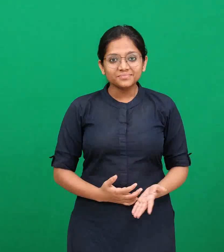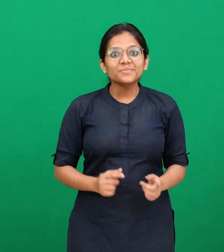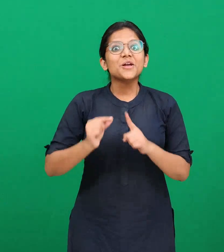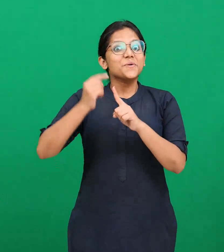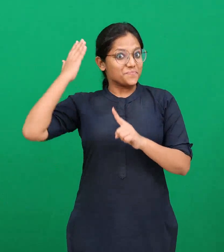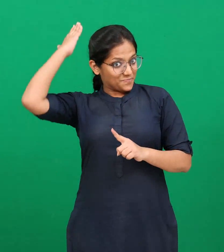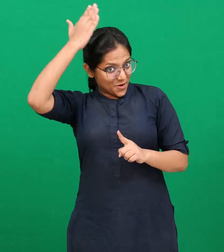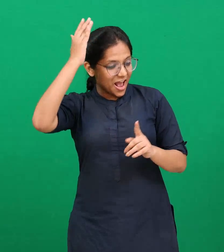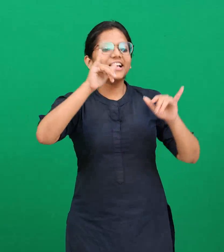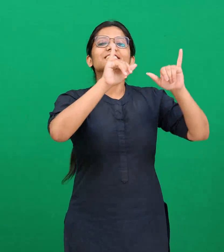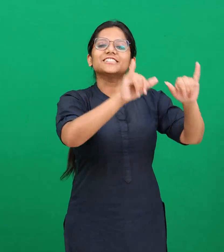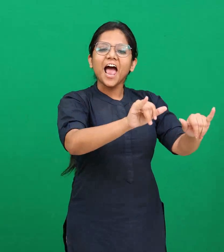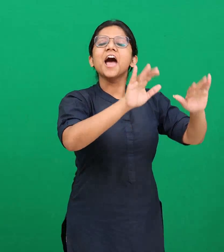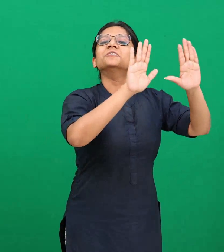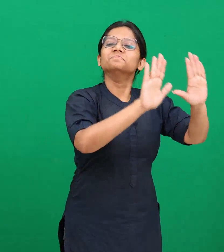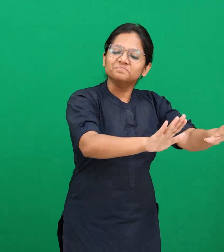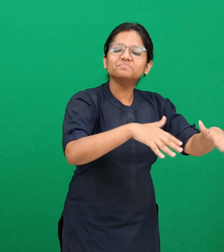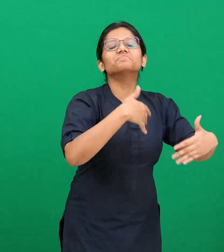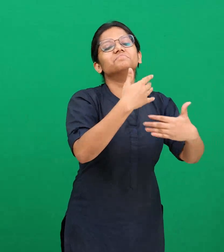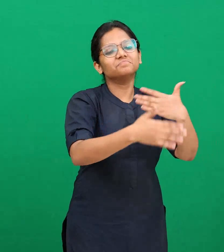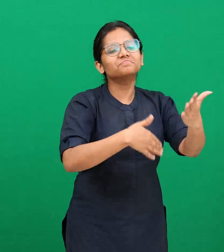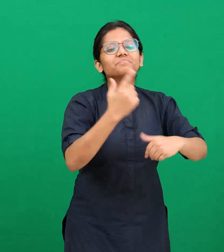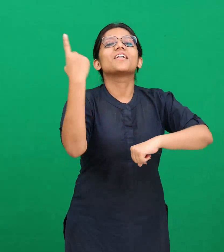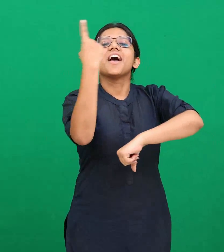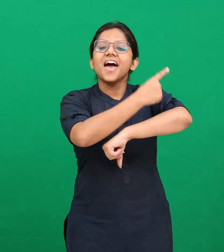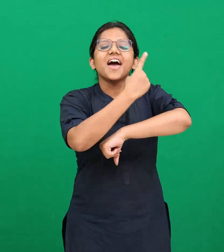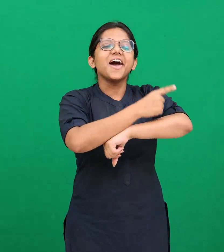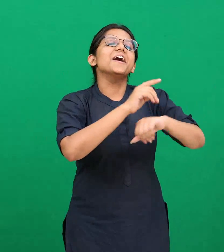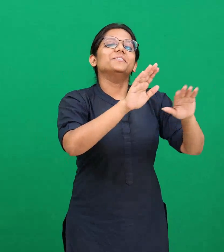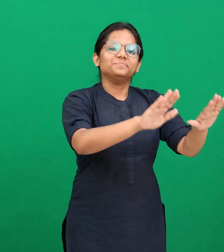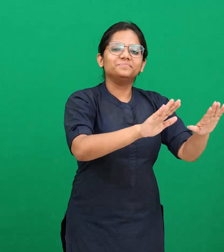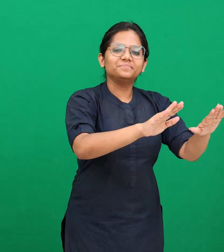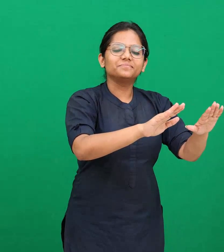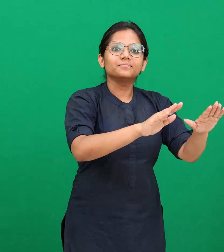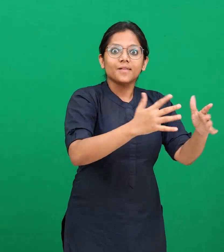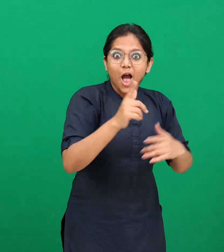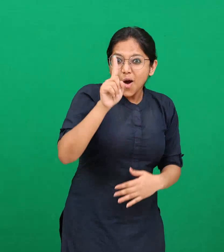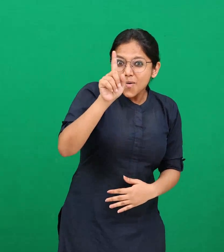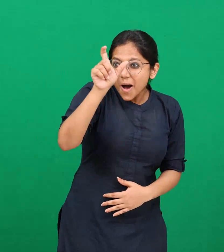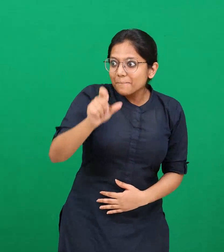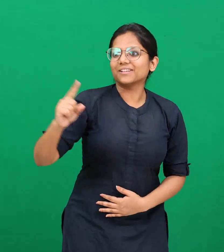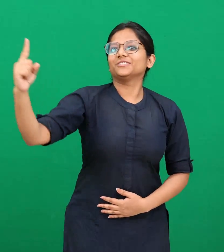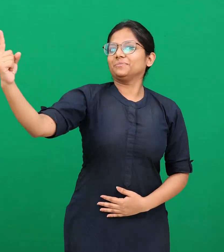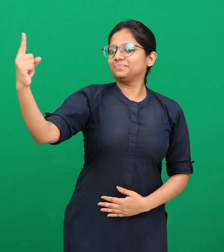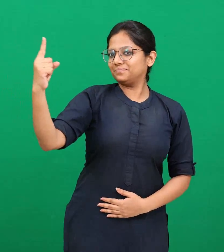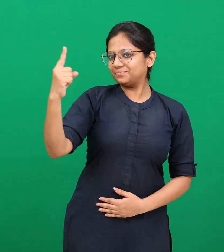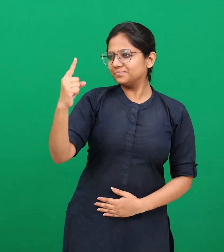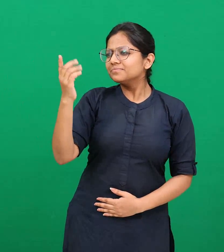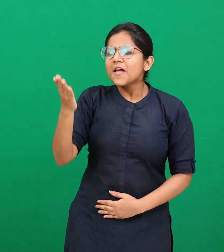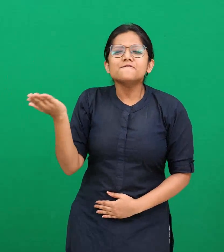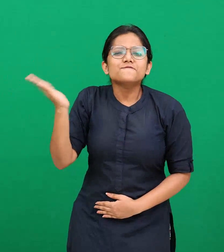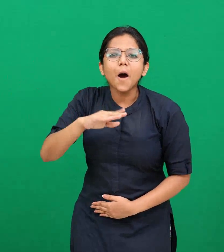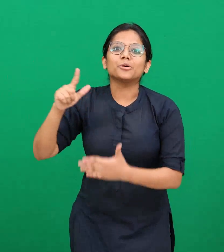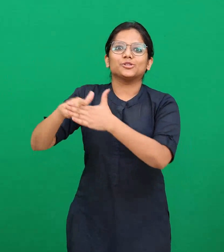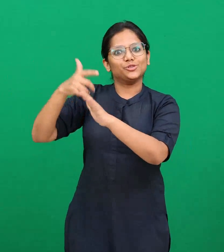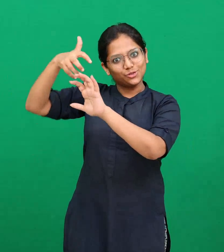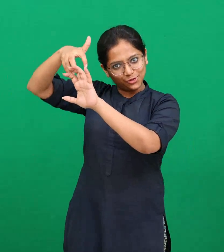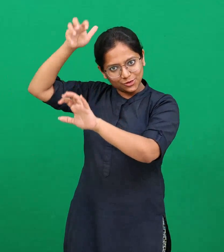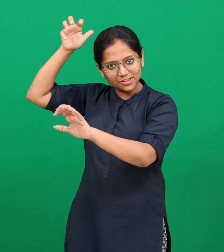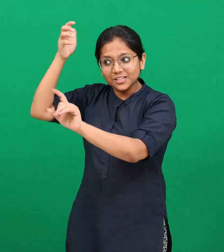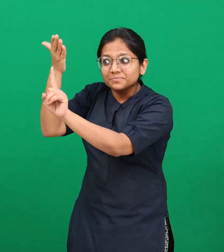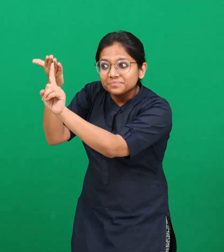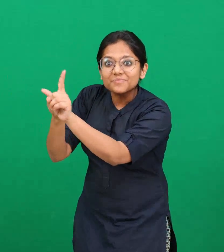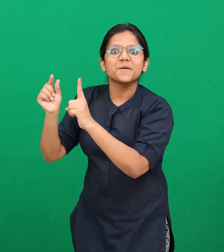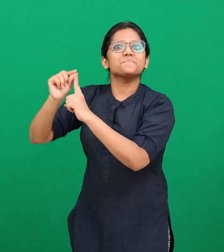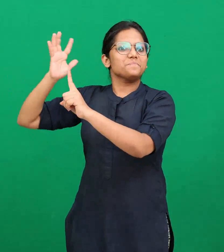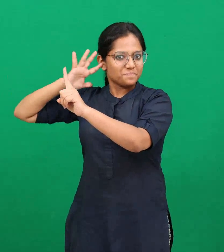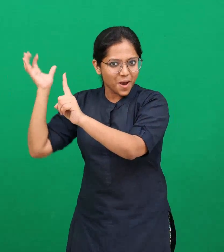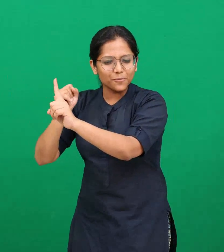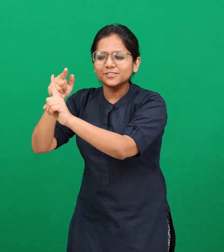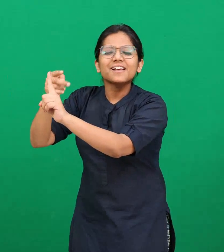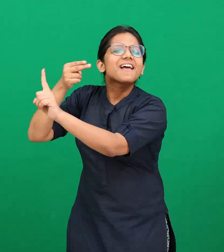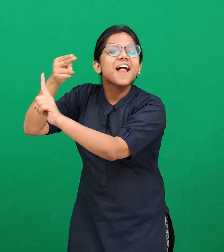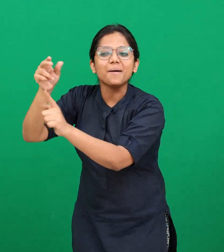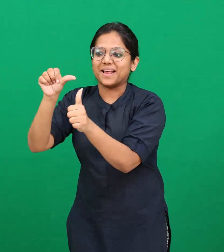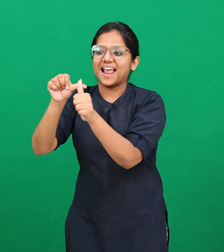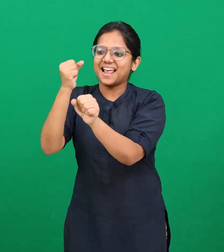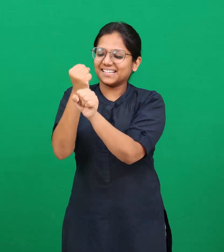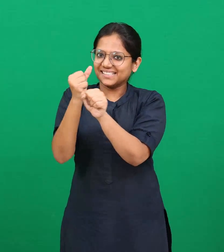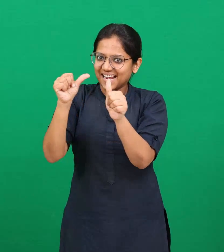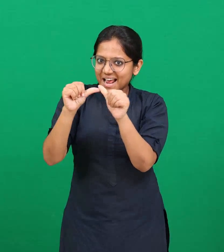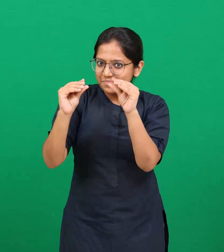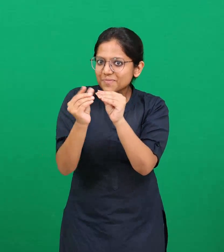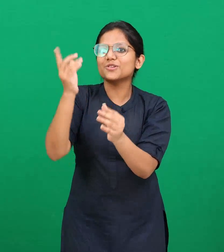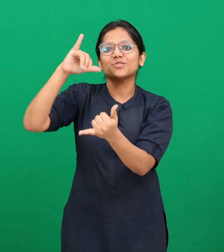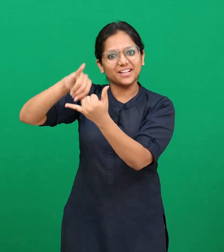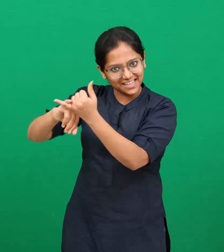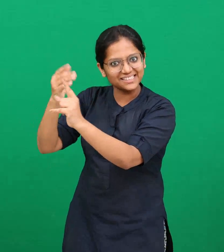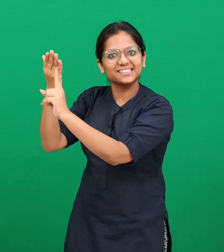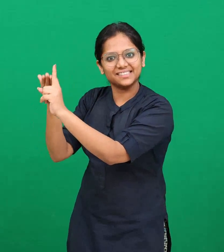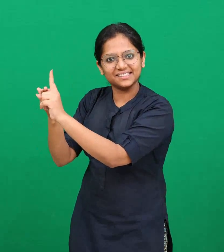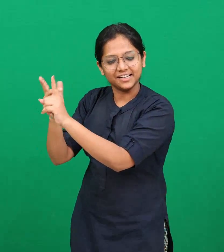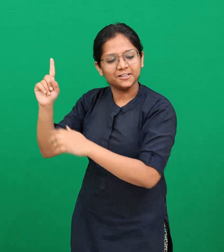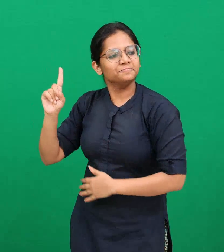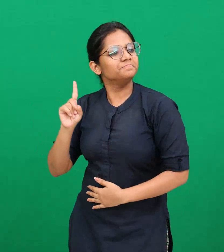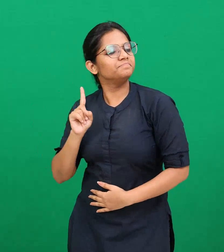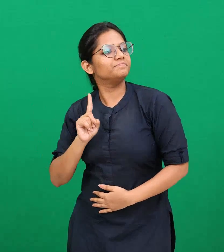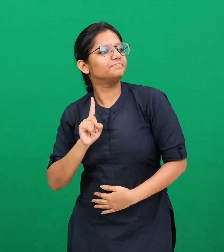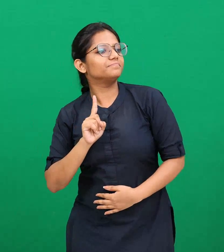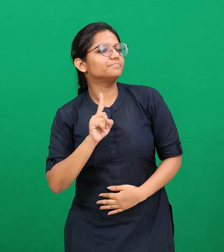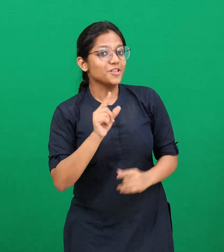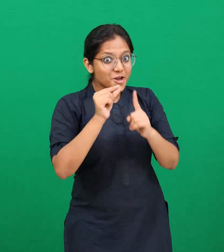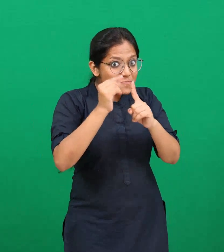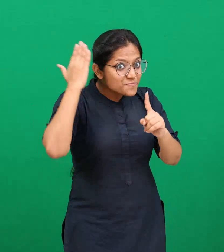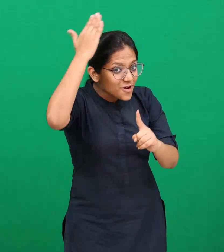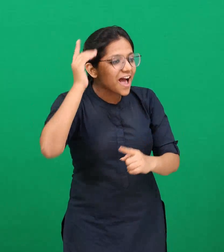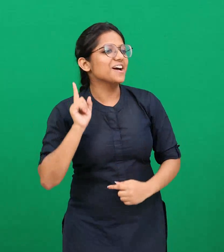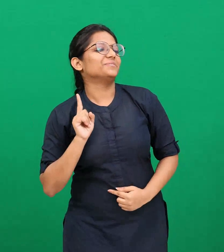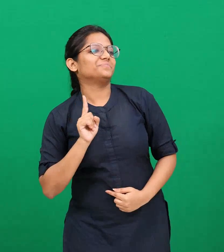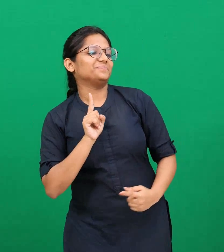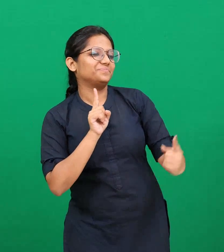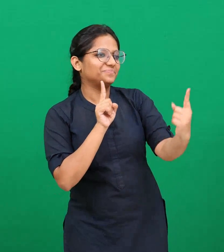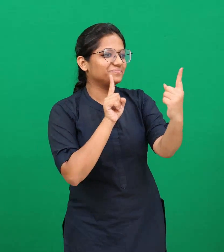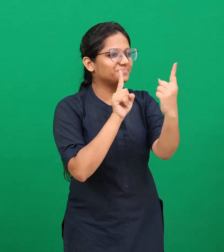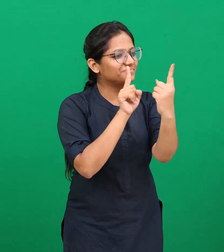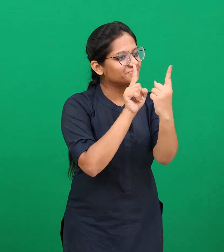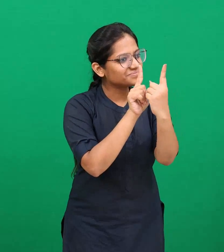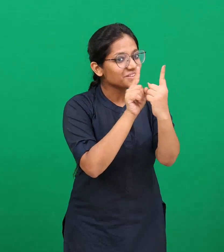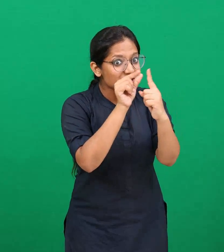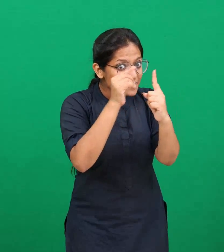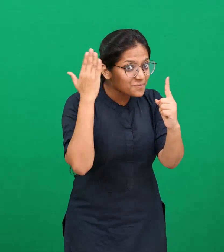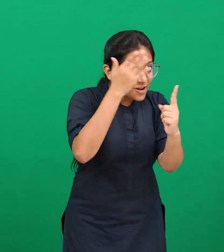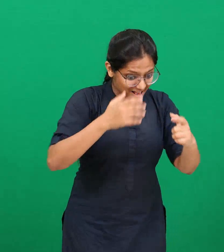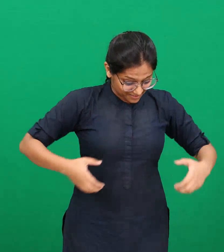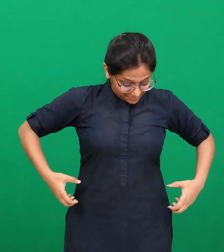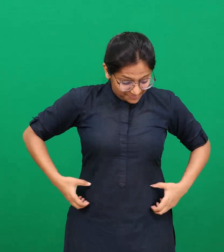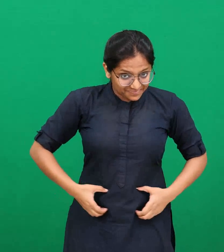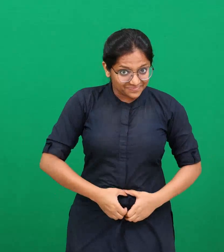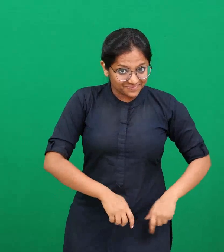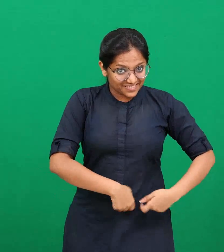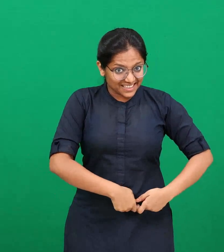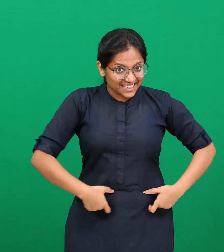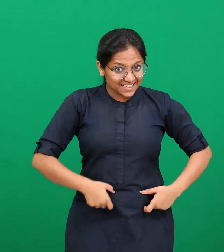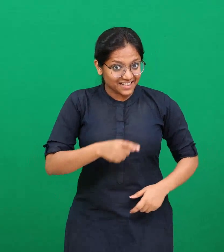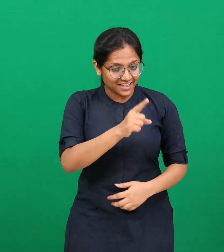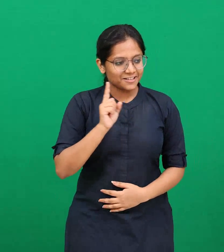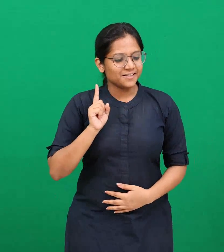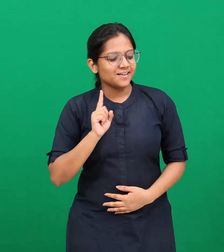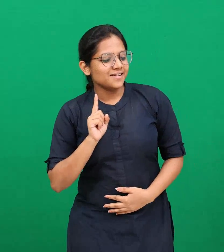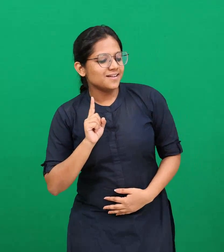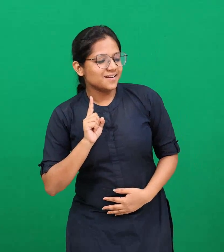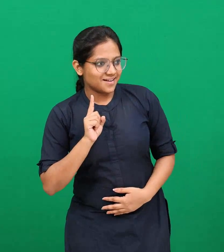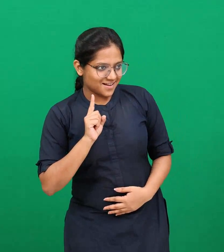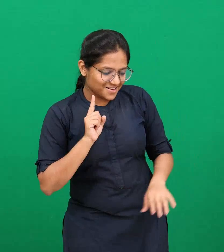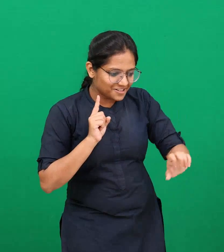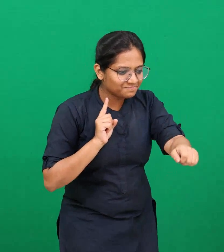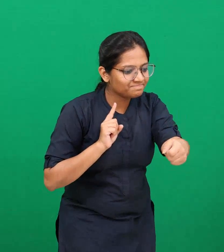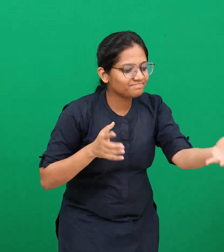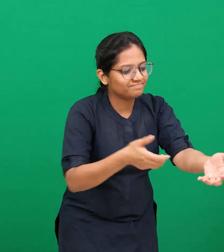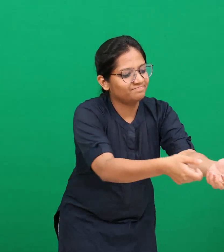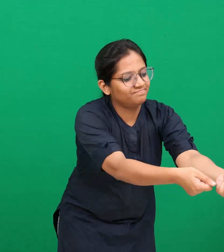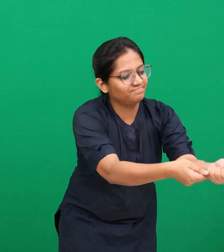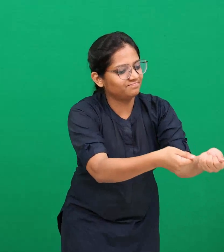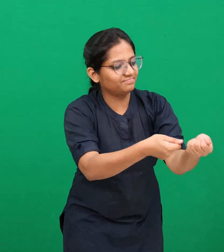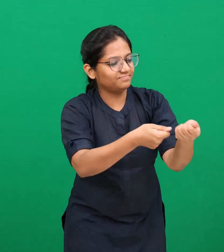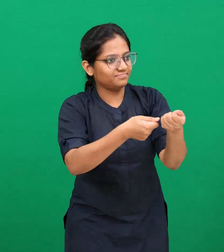After we had been there several days, a prophet named Agabus came down from Judea.